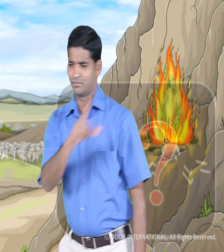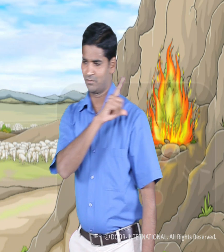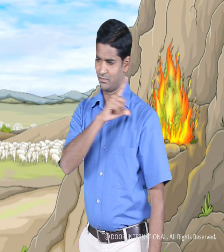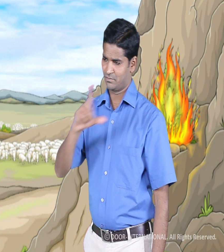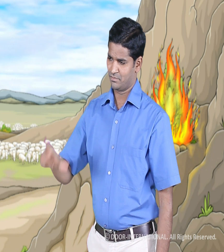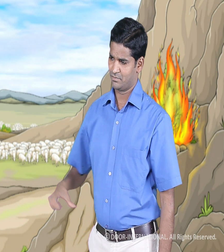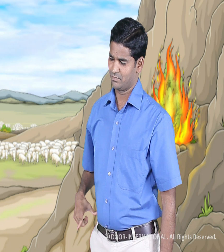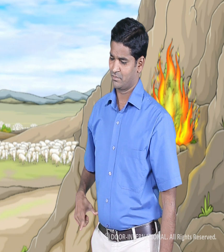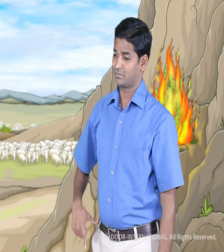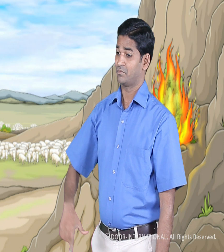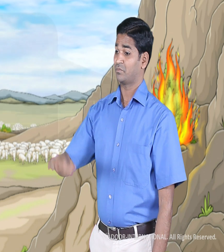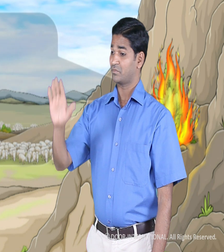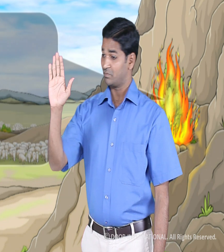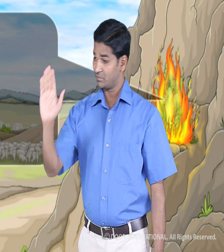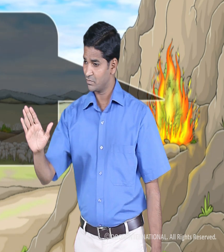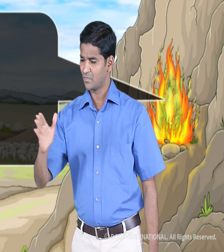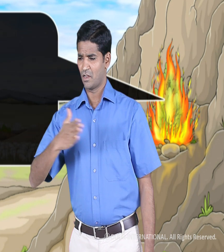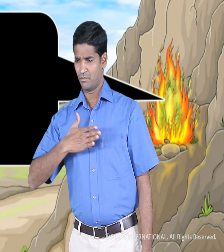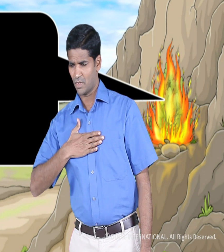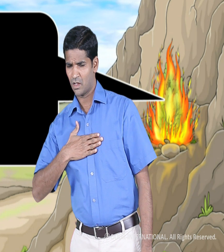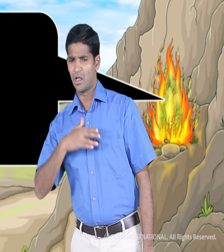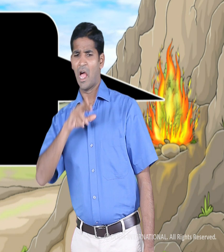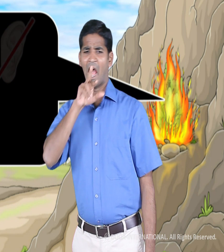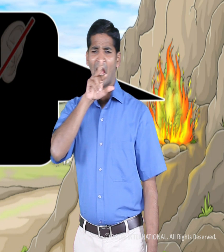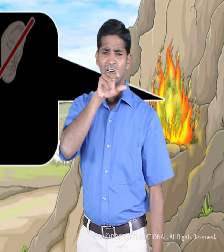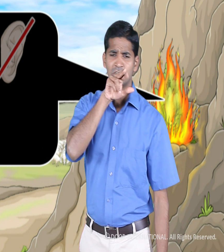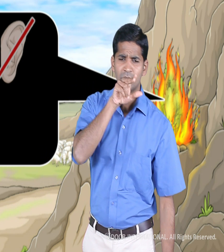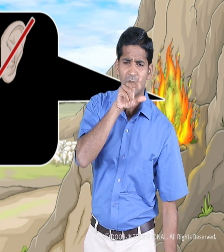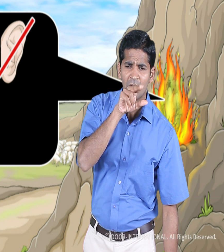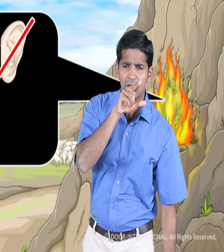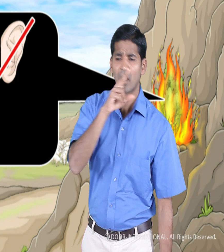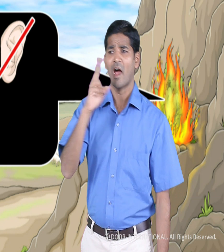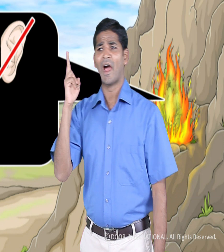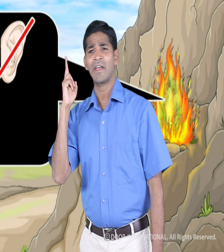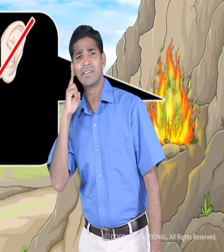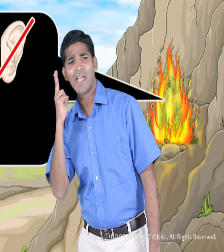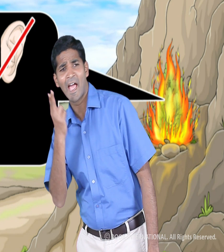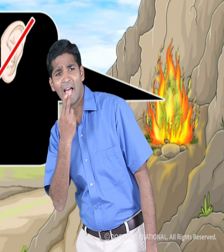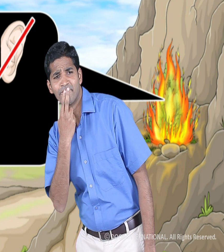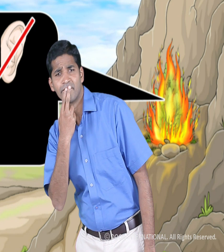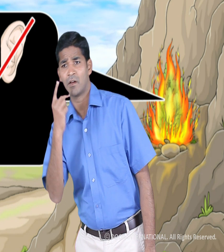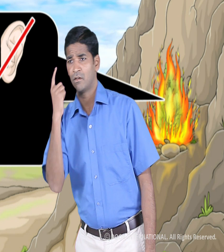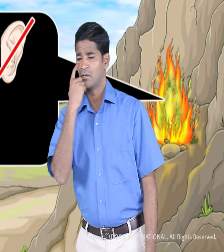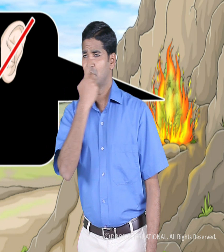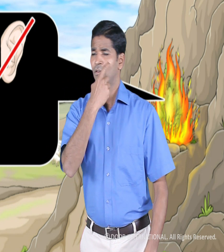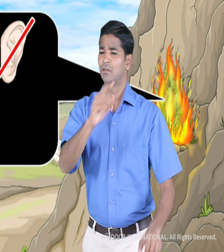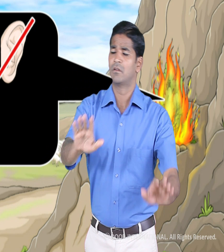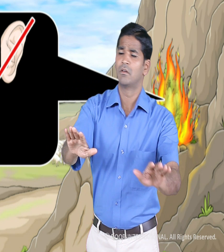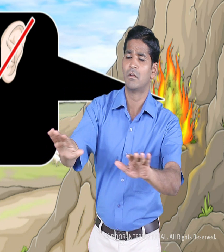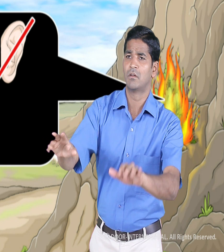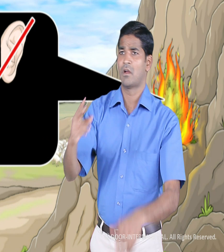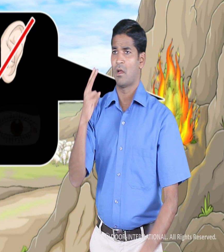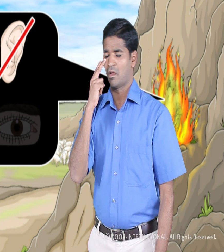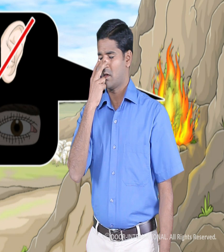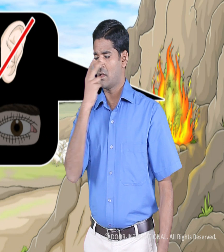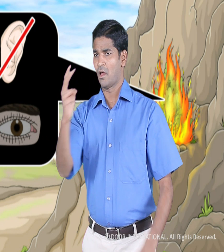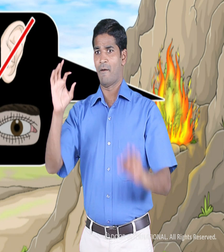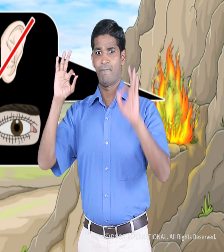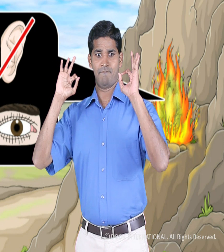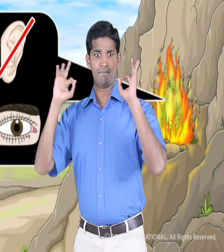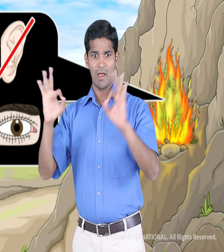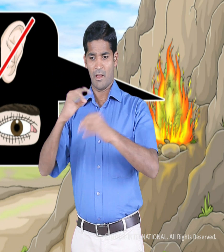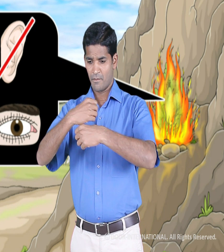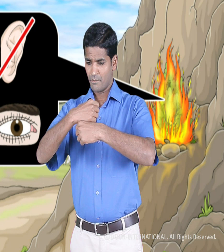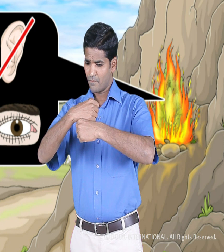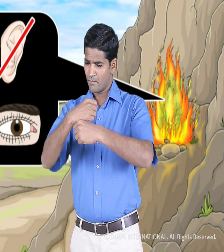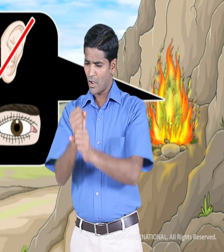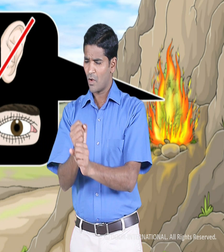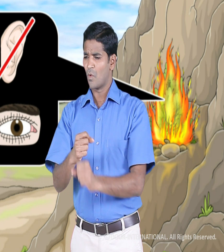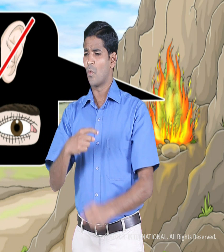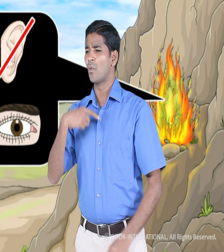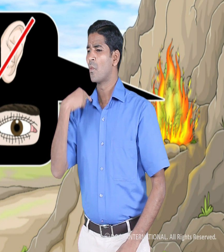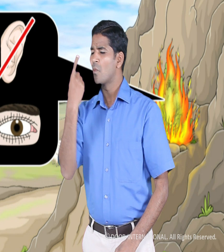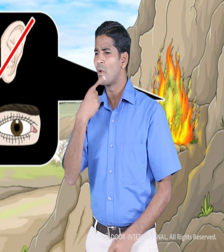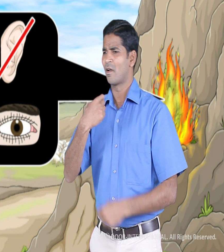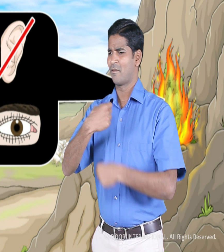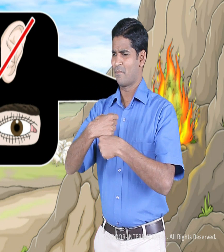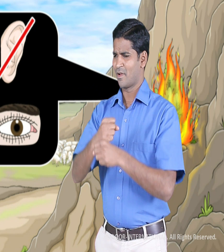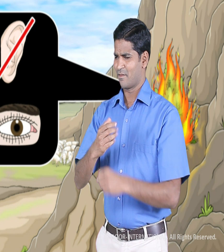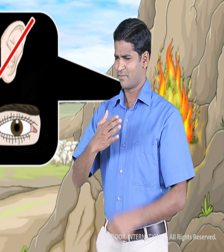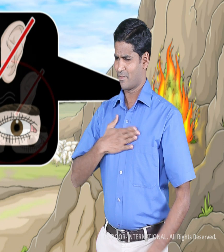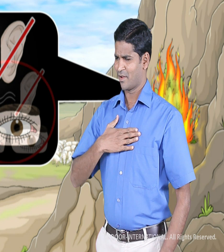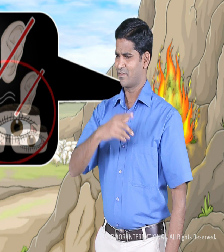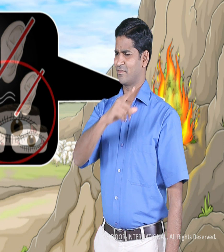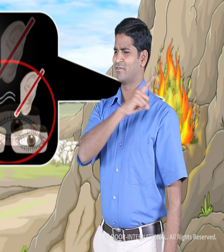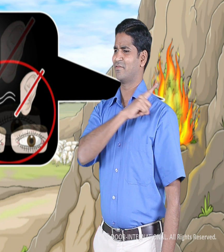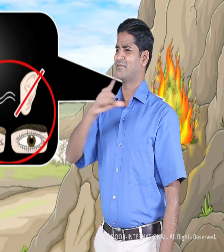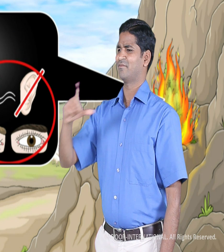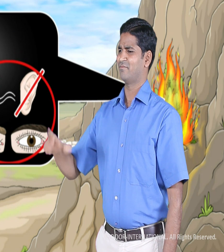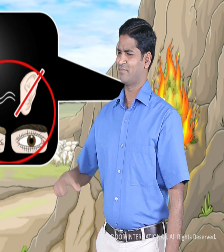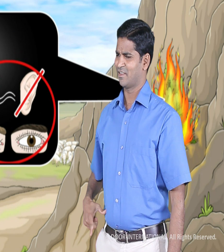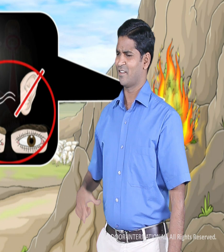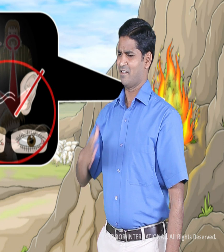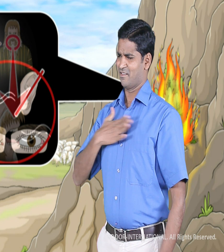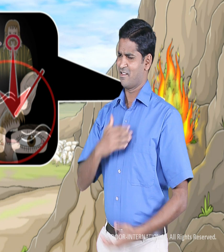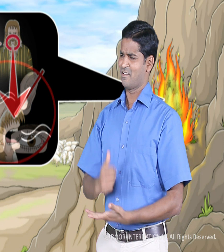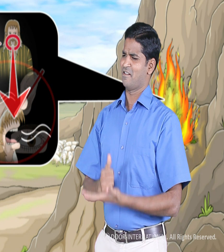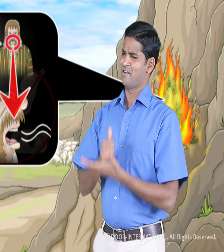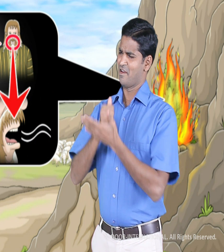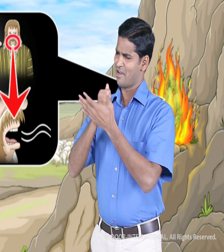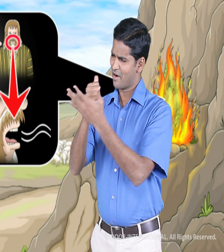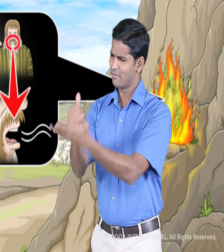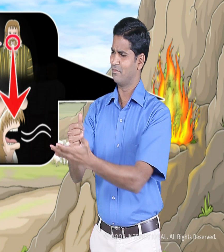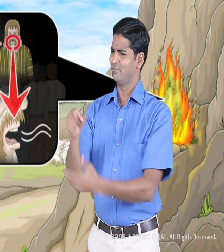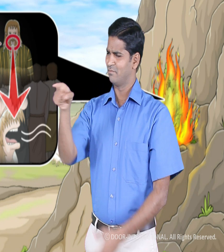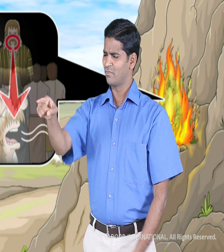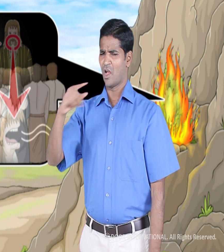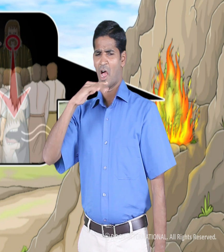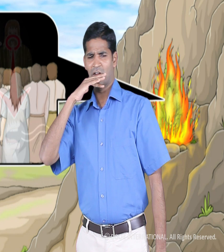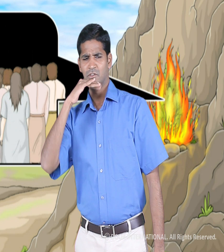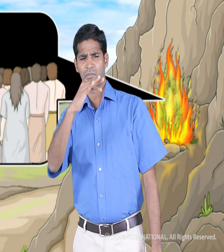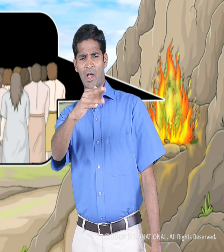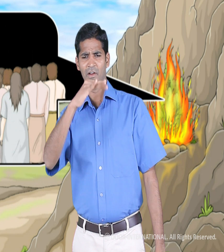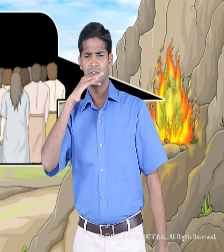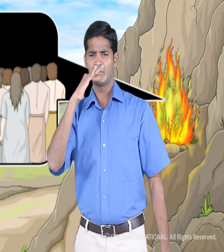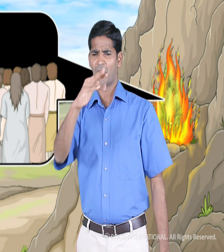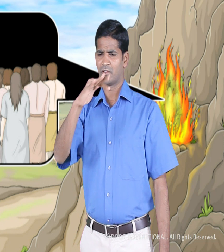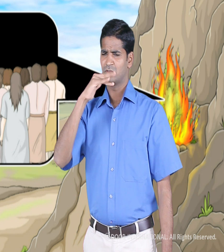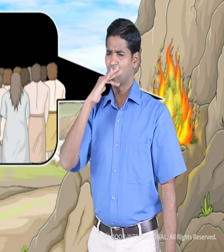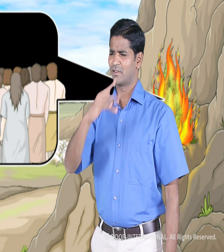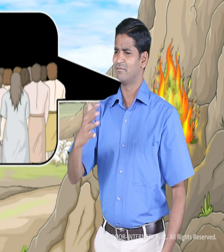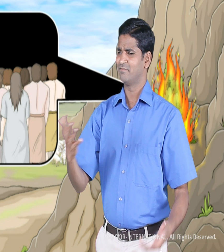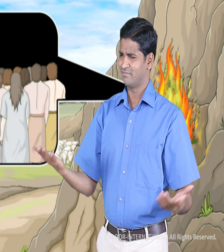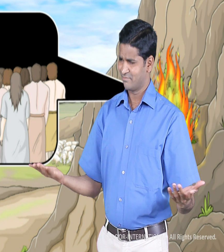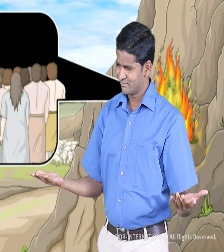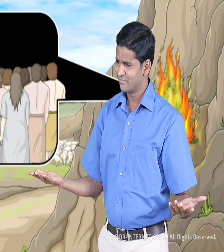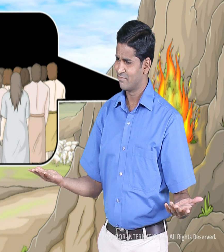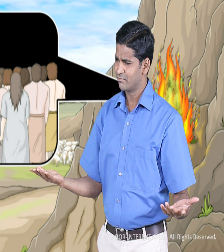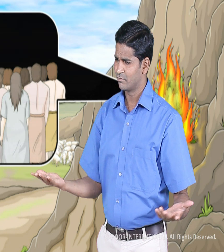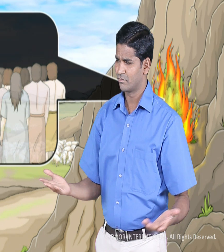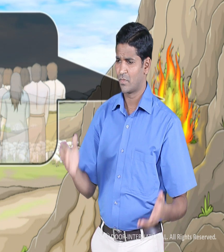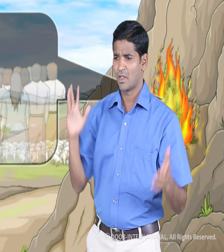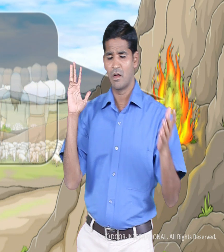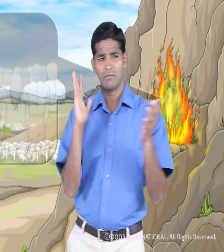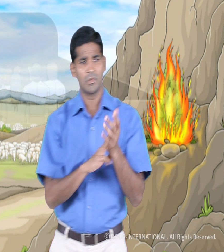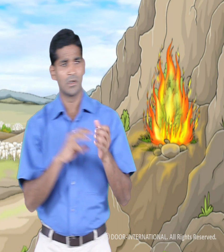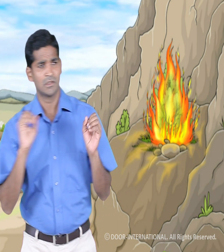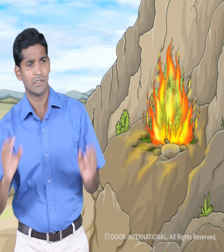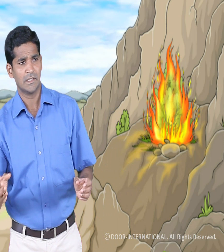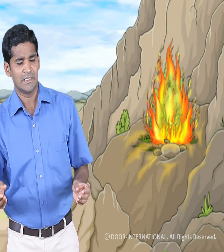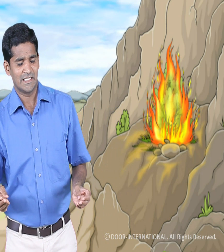And the LORD said to him, “Who gave man his mouth? Or who makes the mute or the deaf, the sighted or the blind? Is it not I, the LORD? Now go!